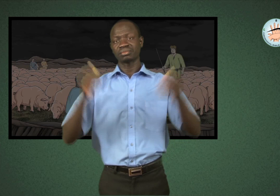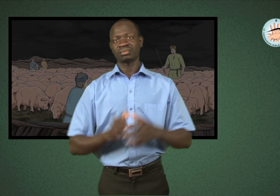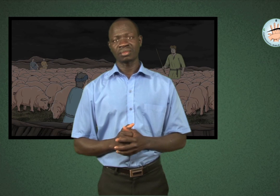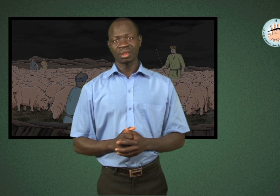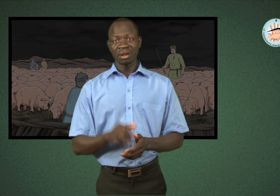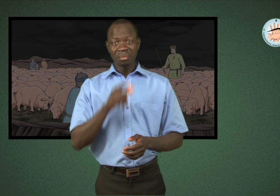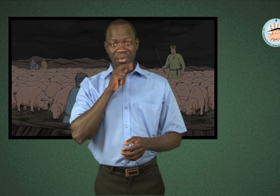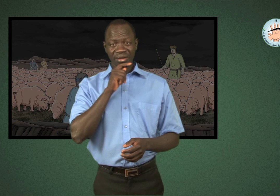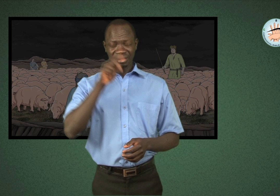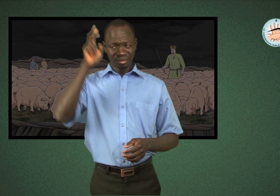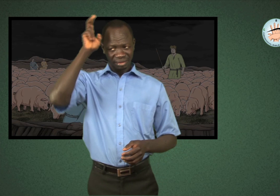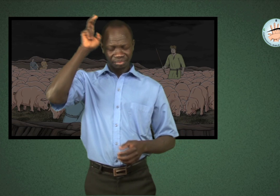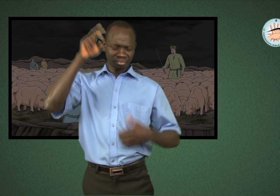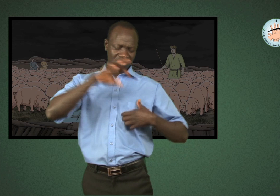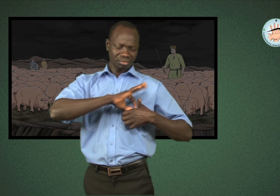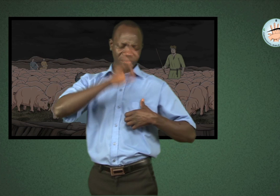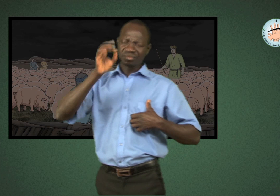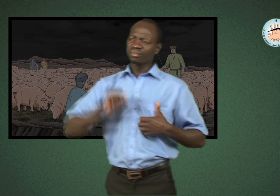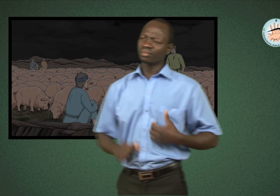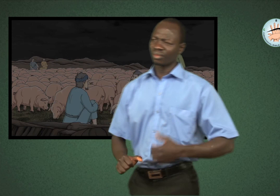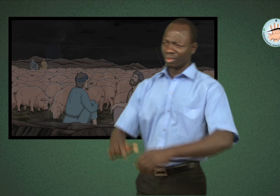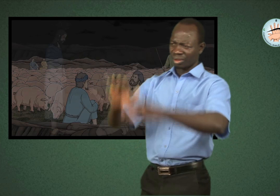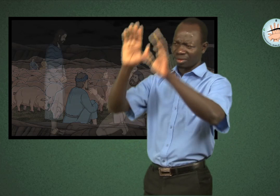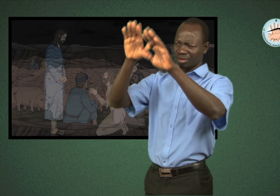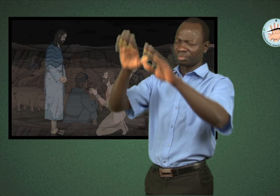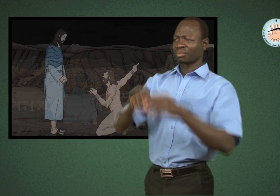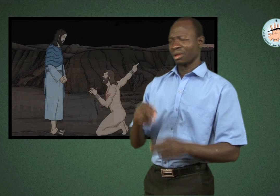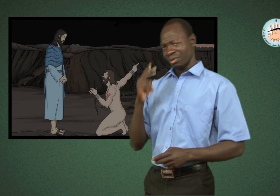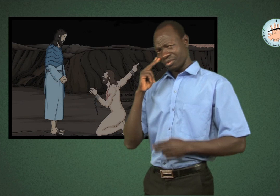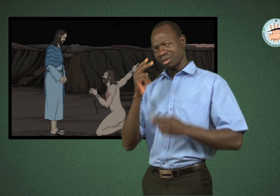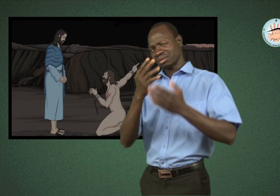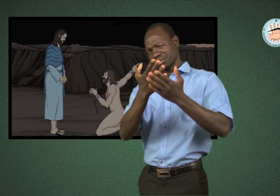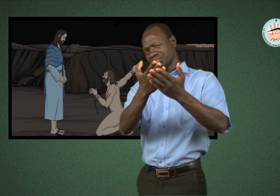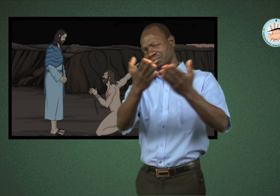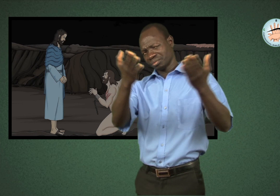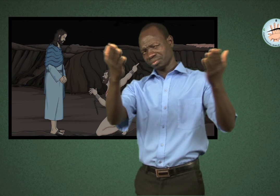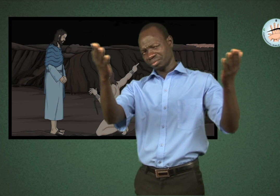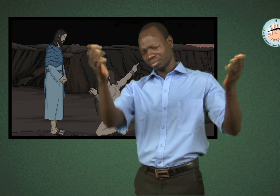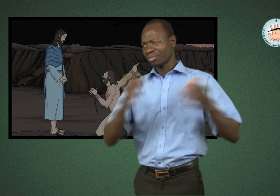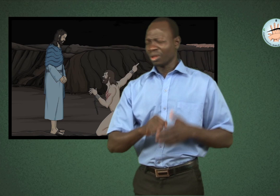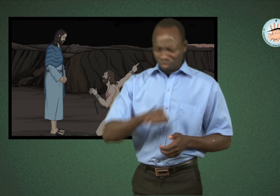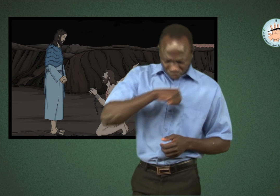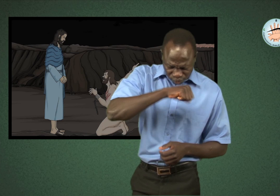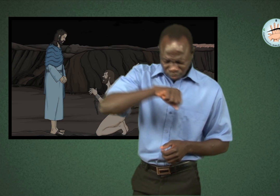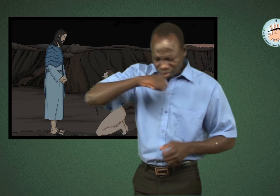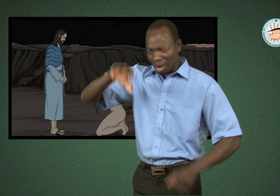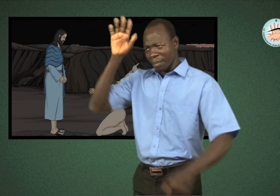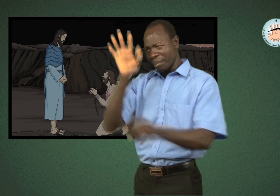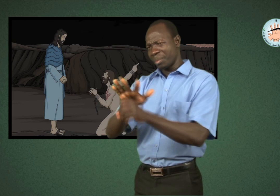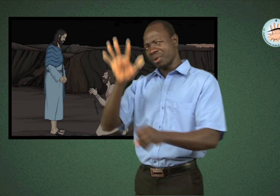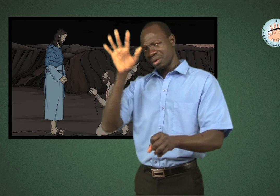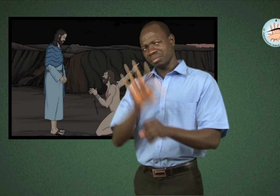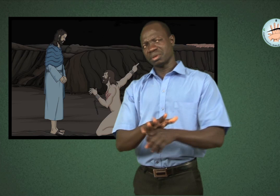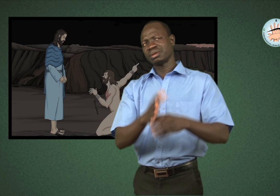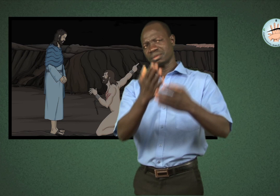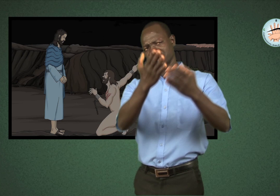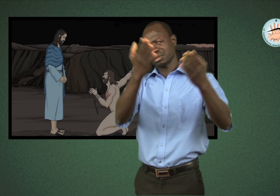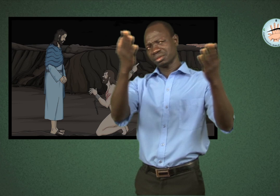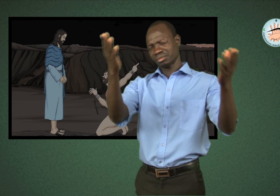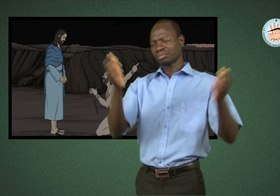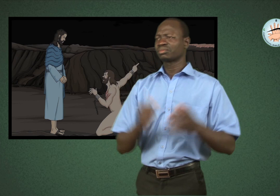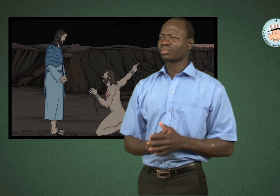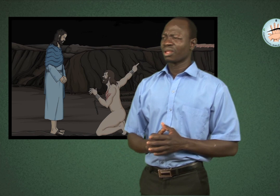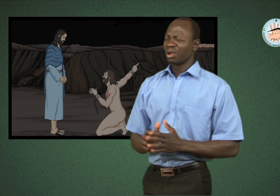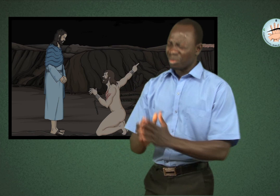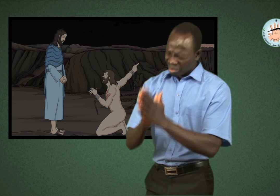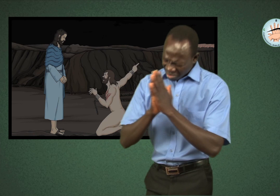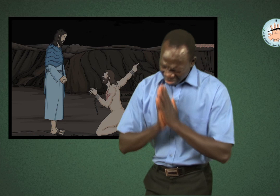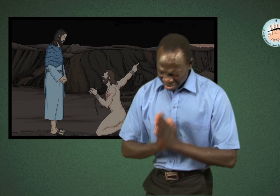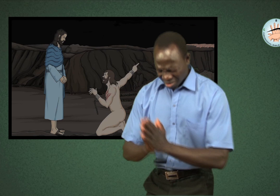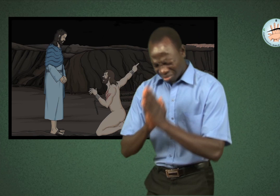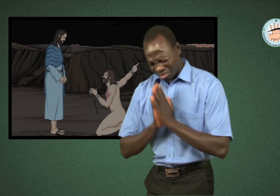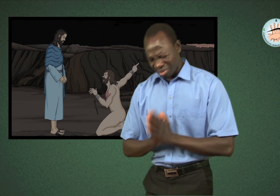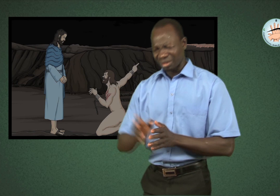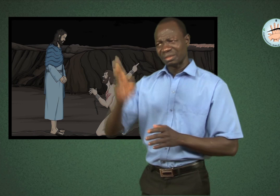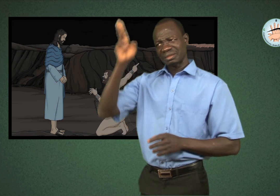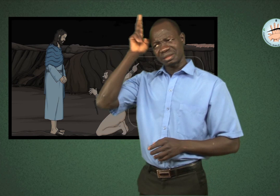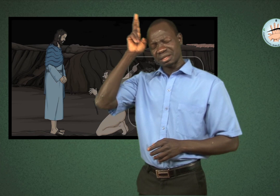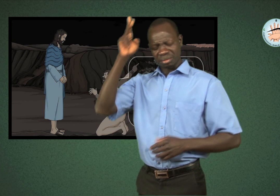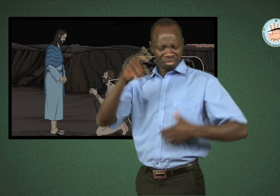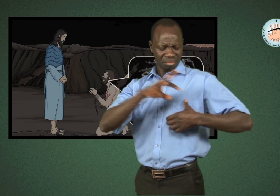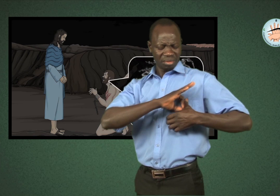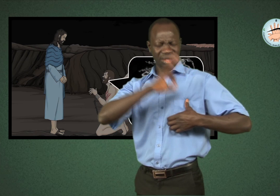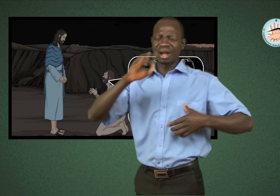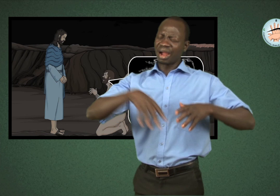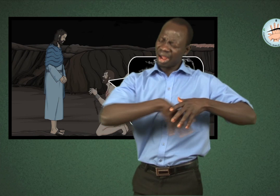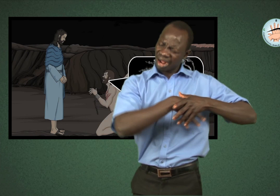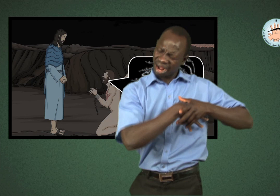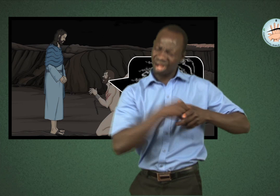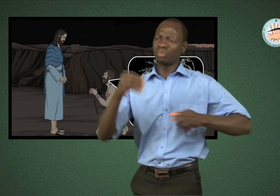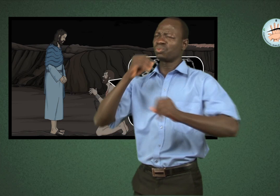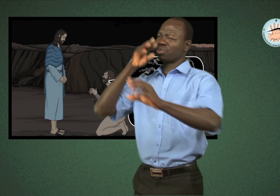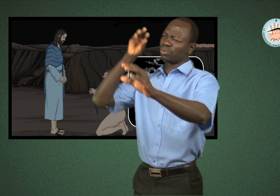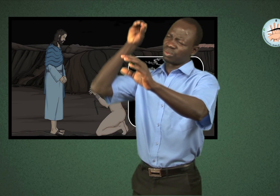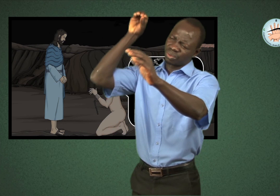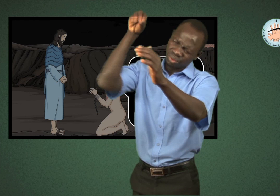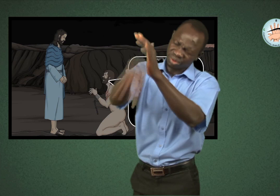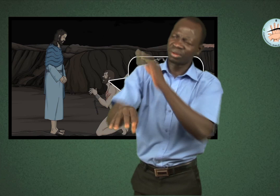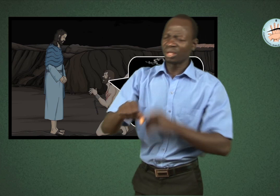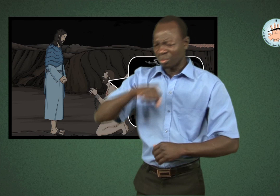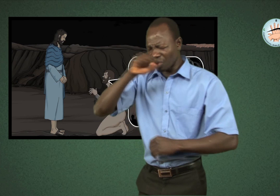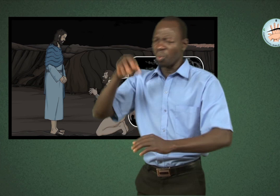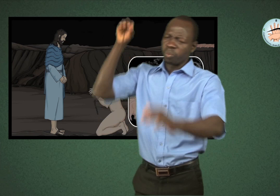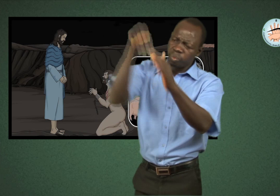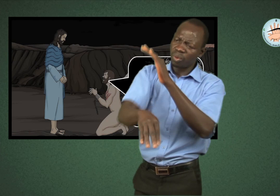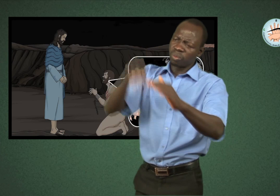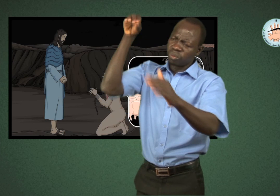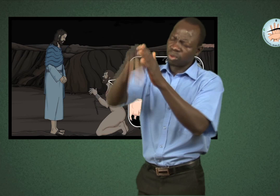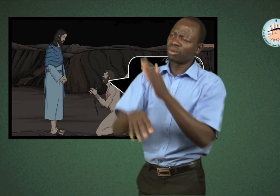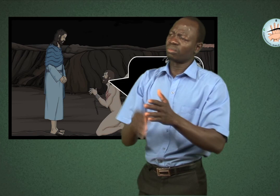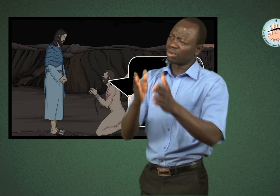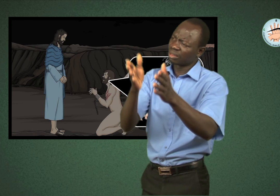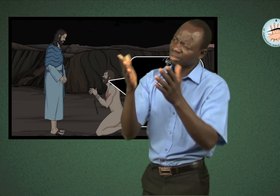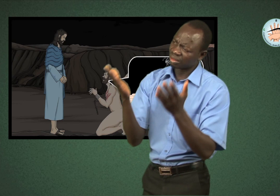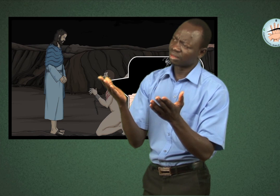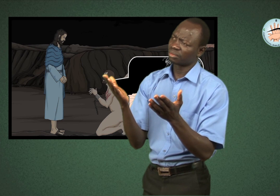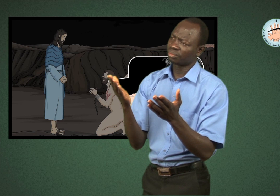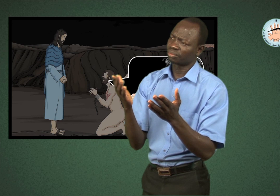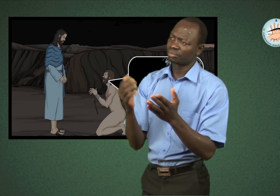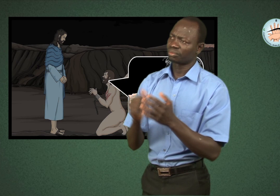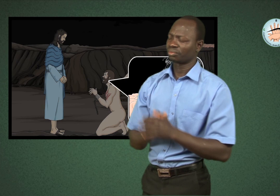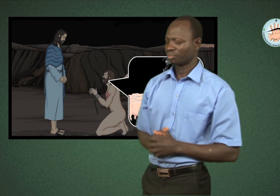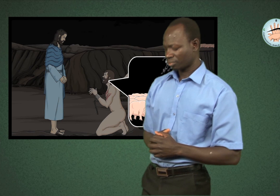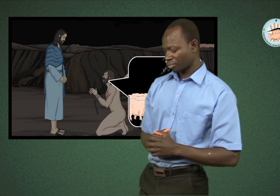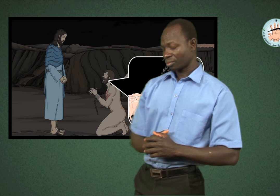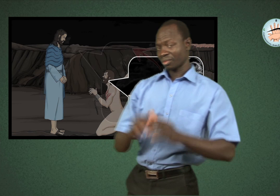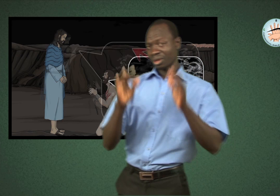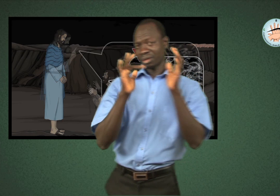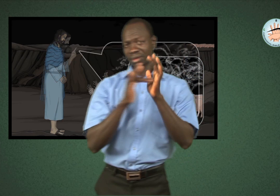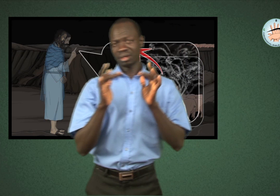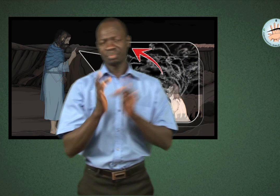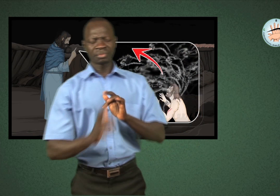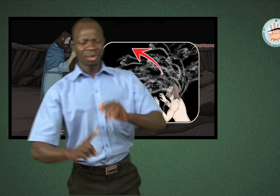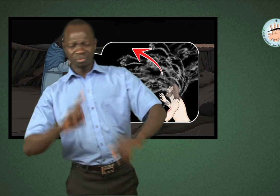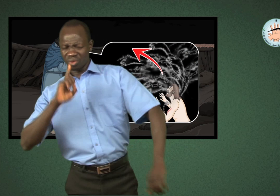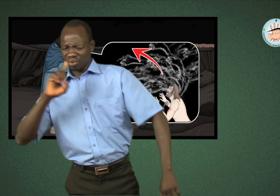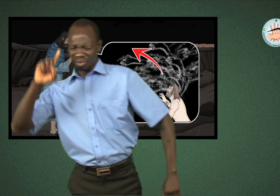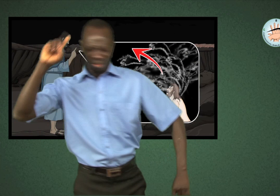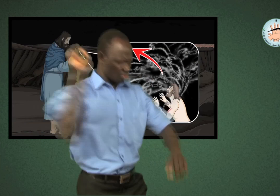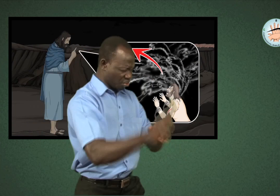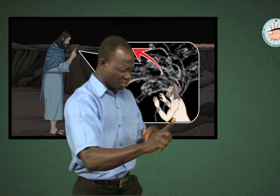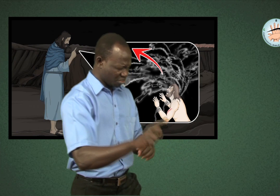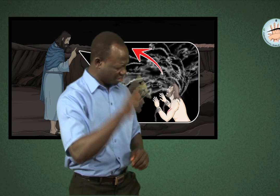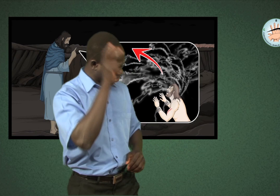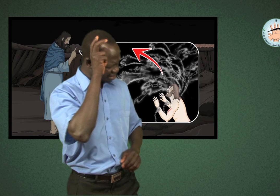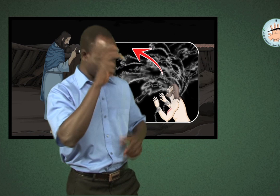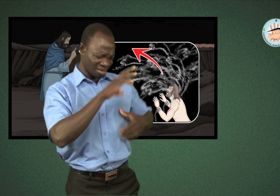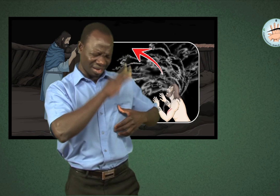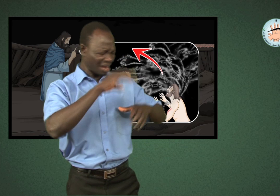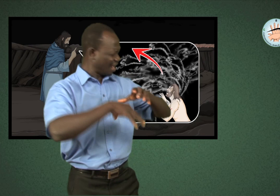So the demons begged Jesus, “Send us to the pigs, so that we may enter them.”